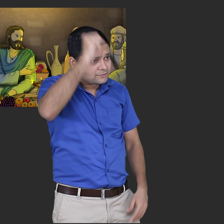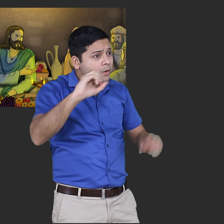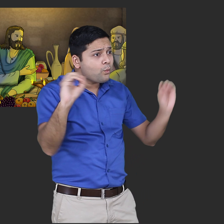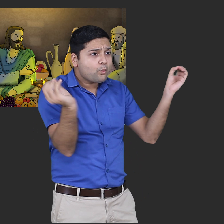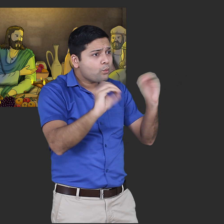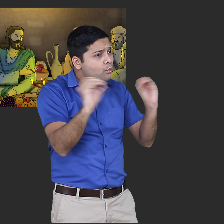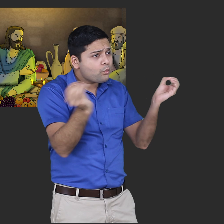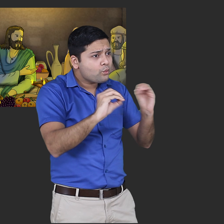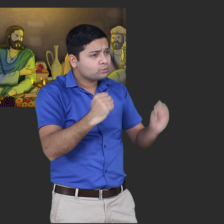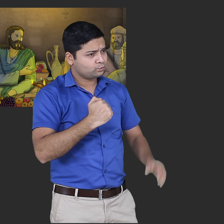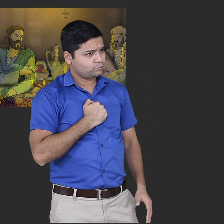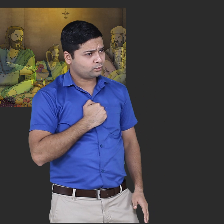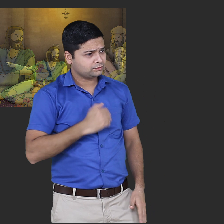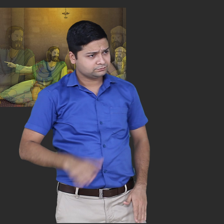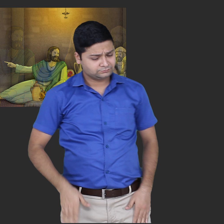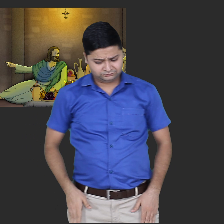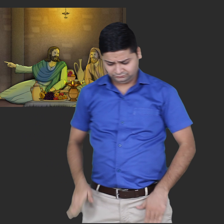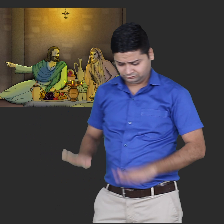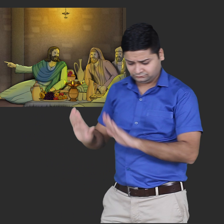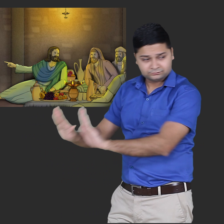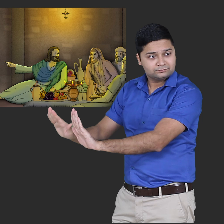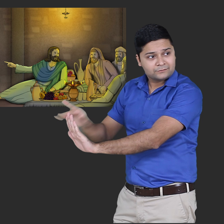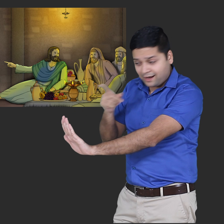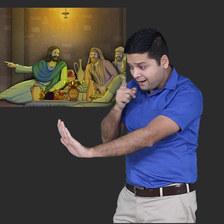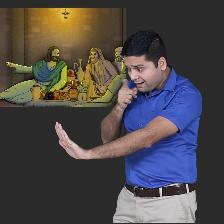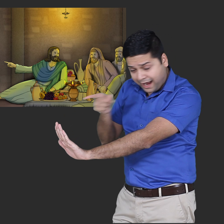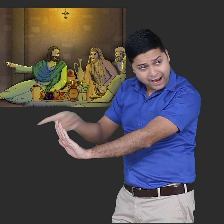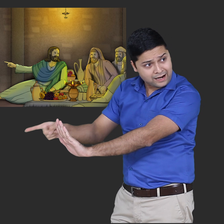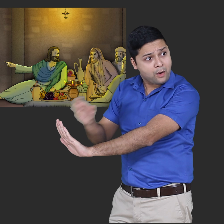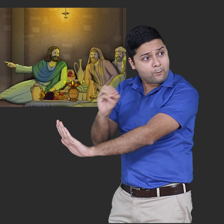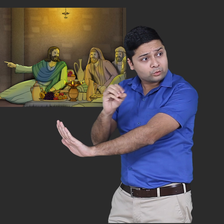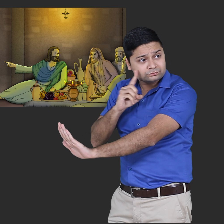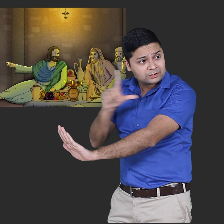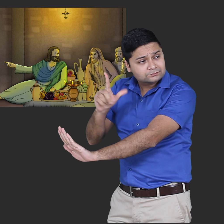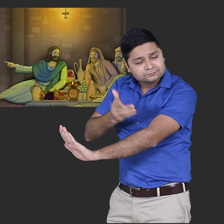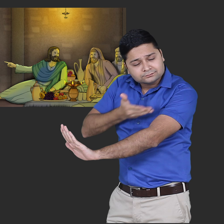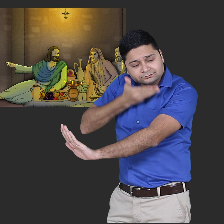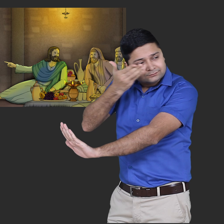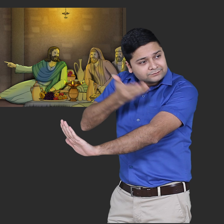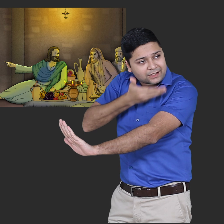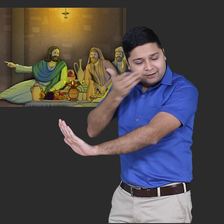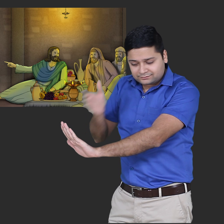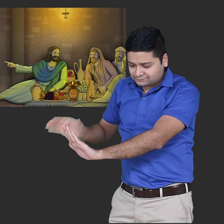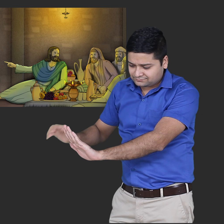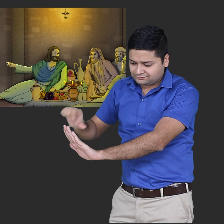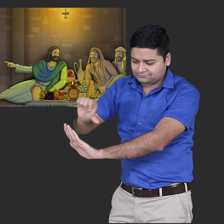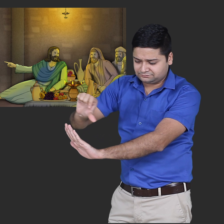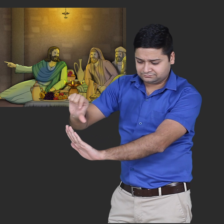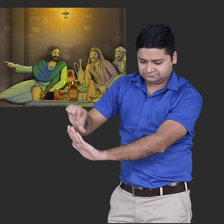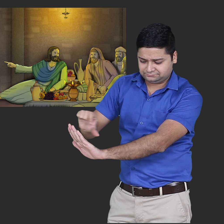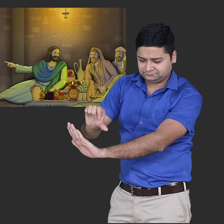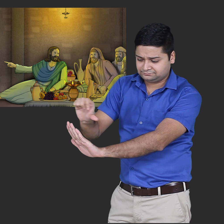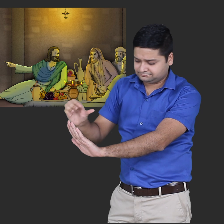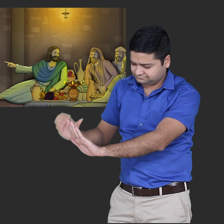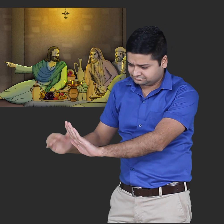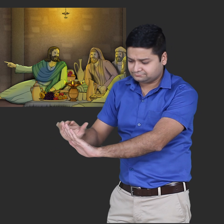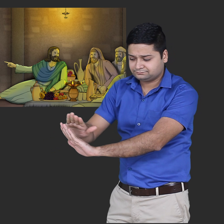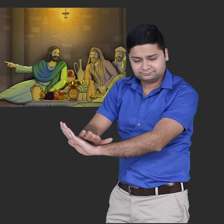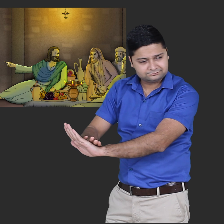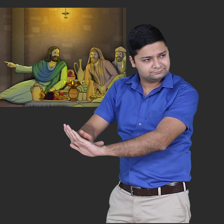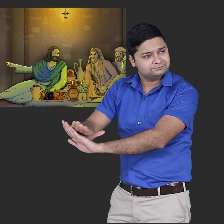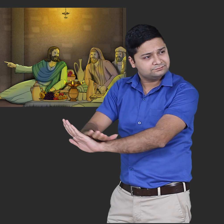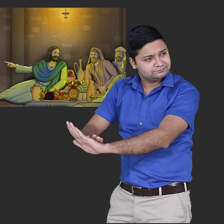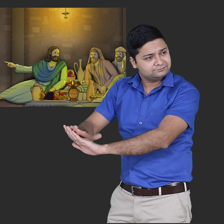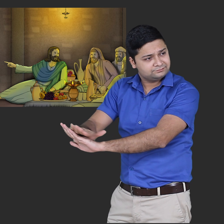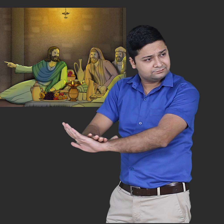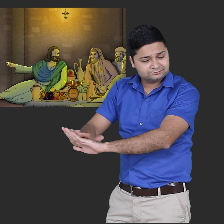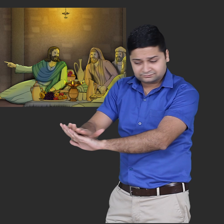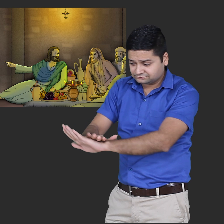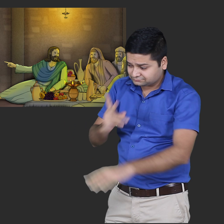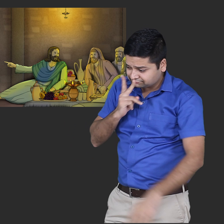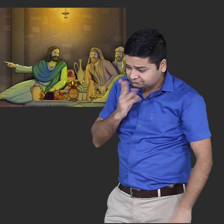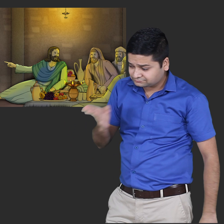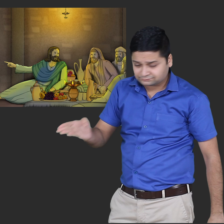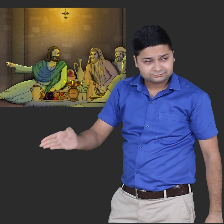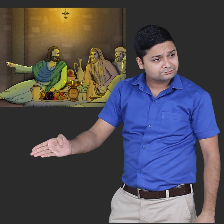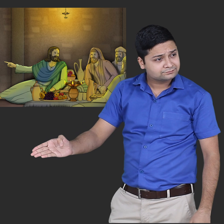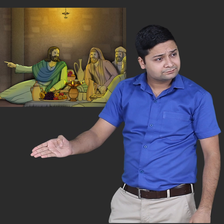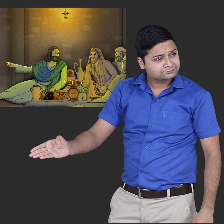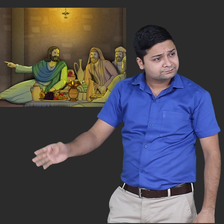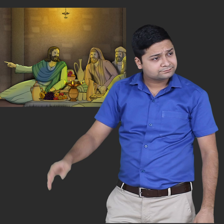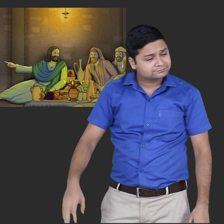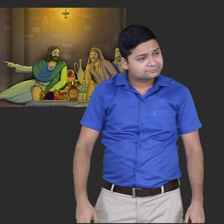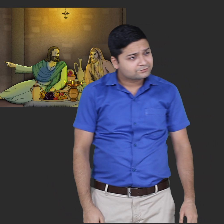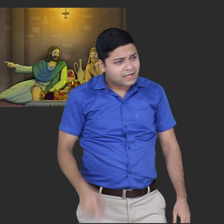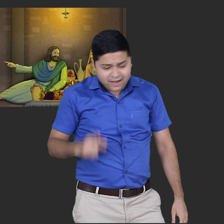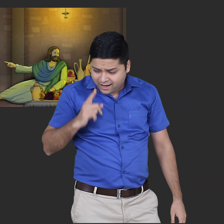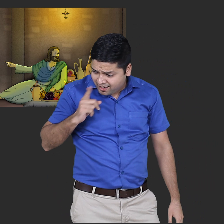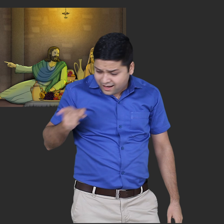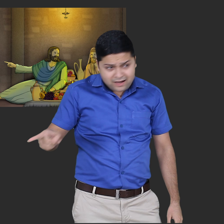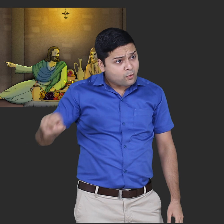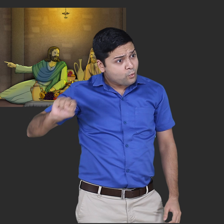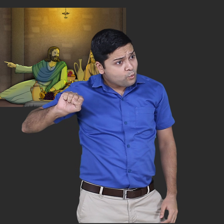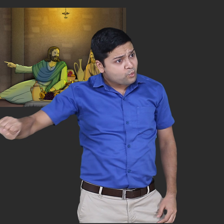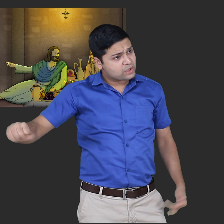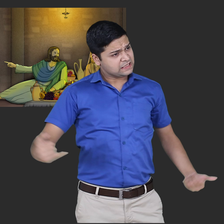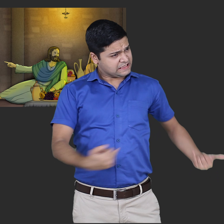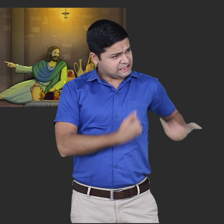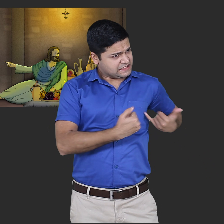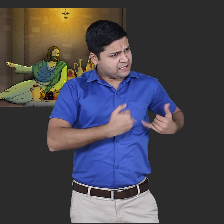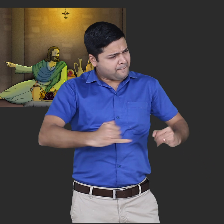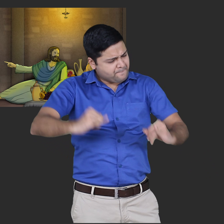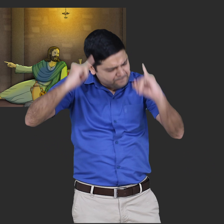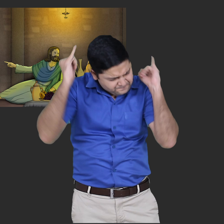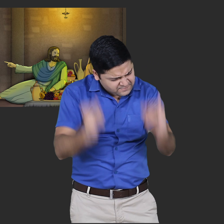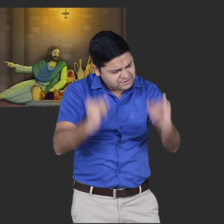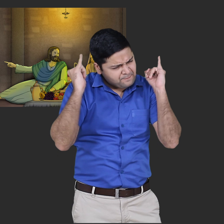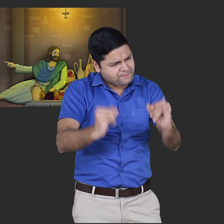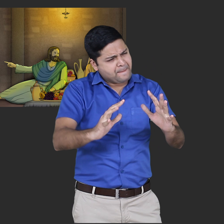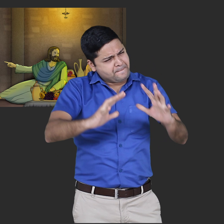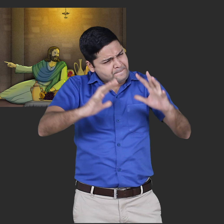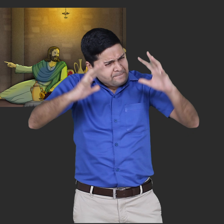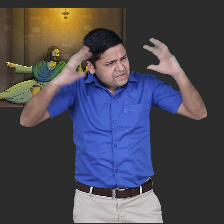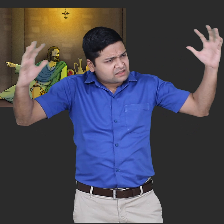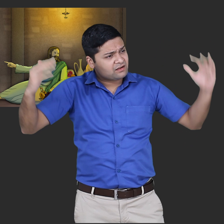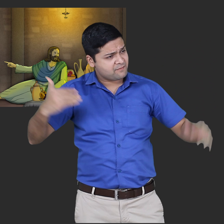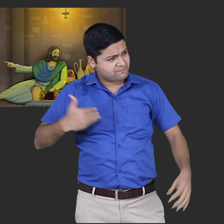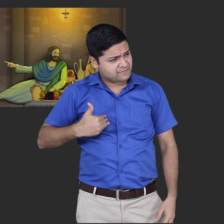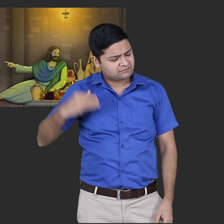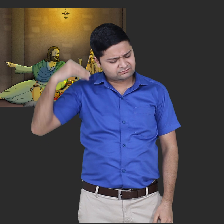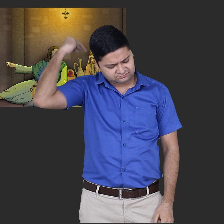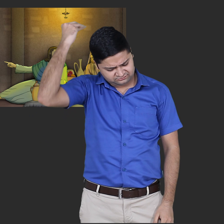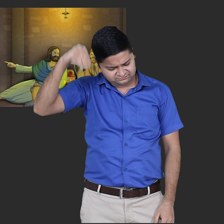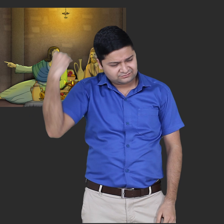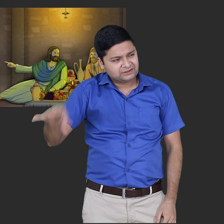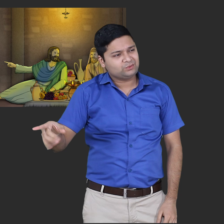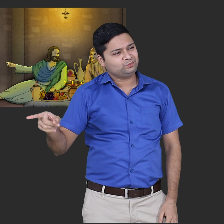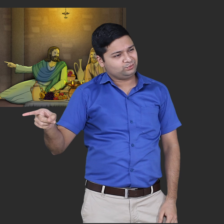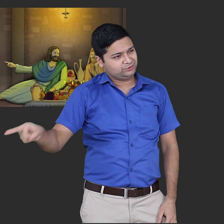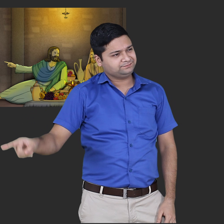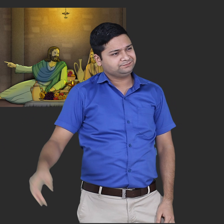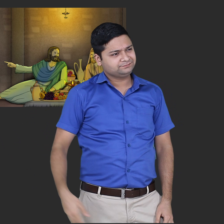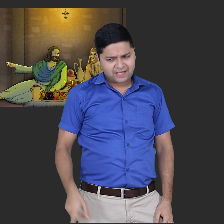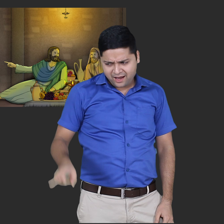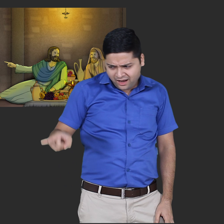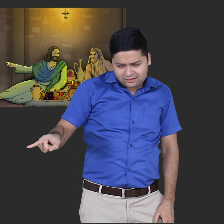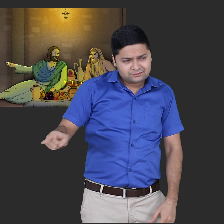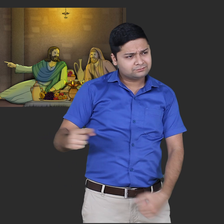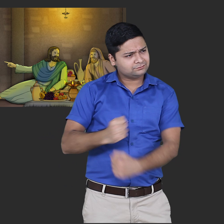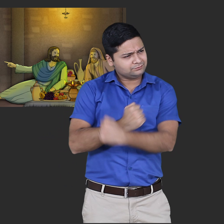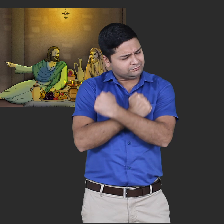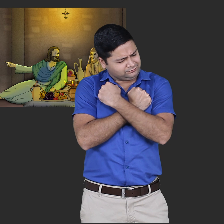You did not anoint My head with oil, but she has anointed My feet with perfume.